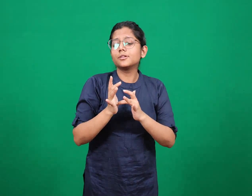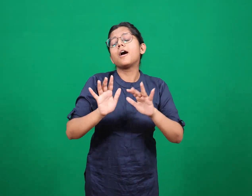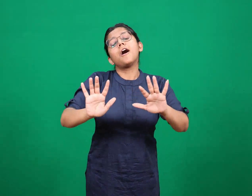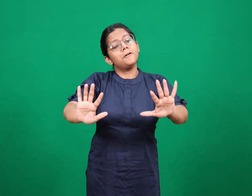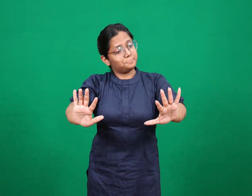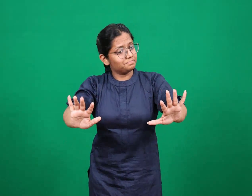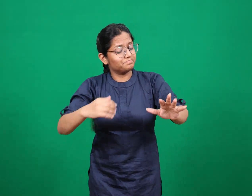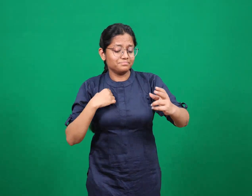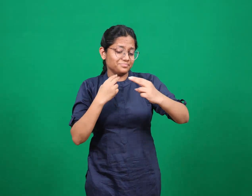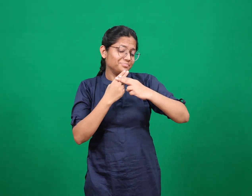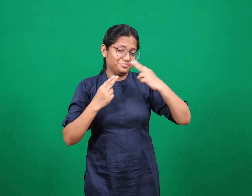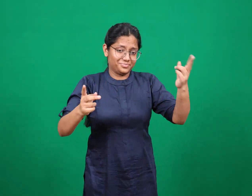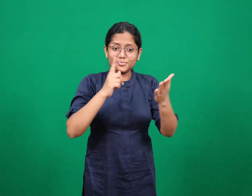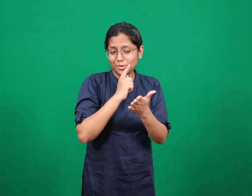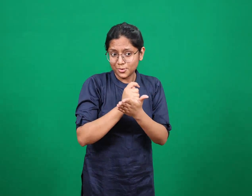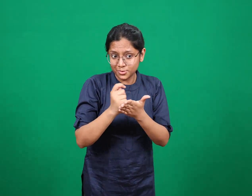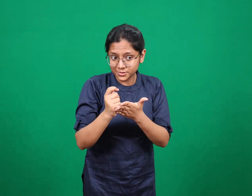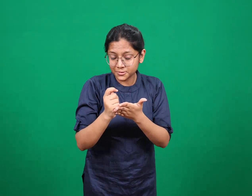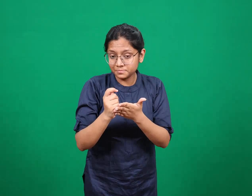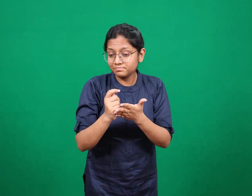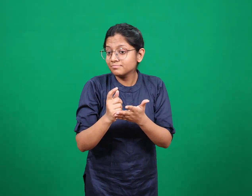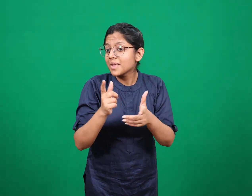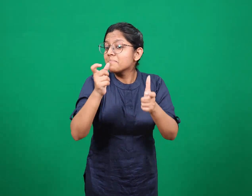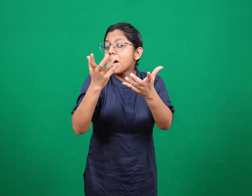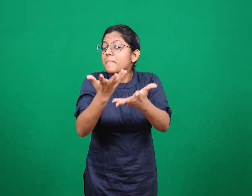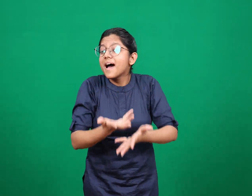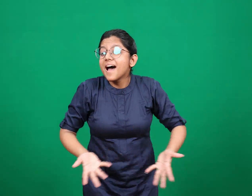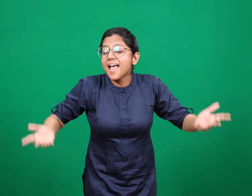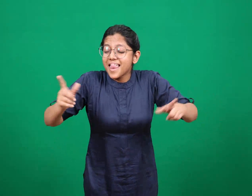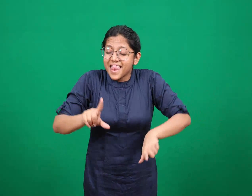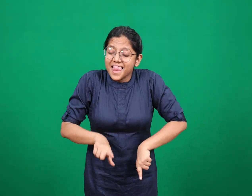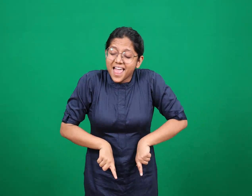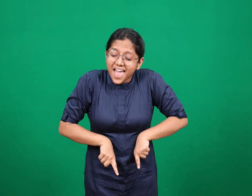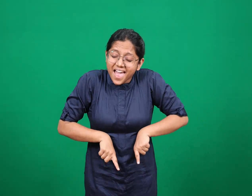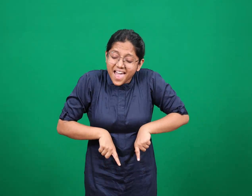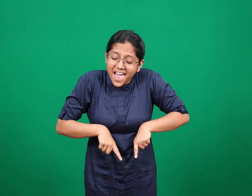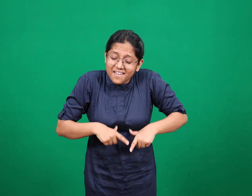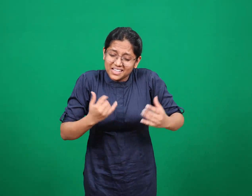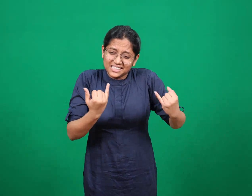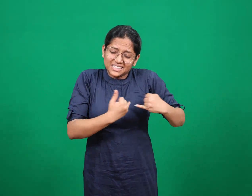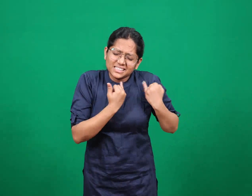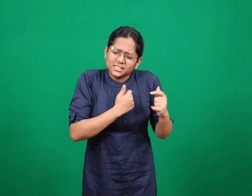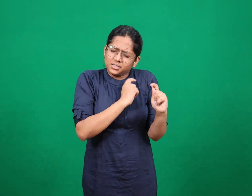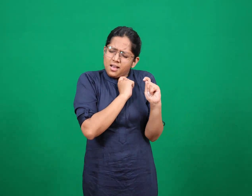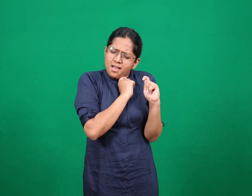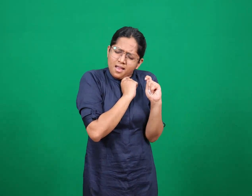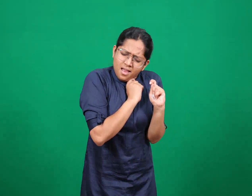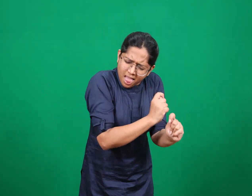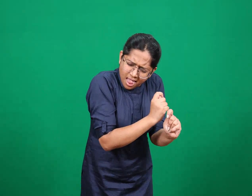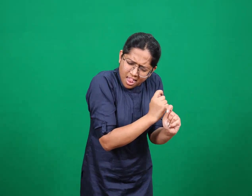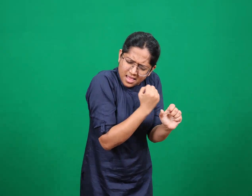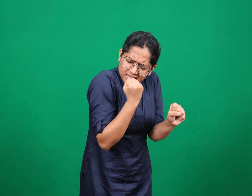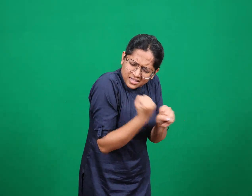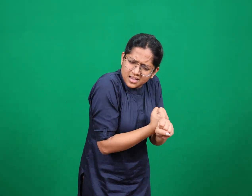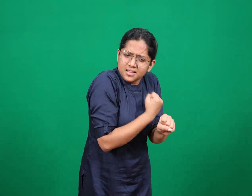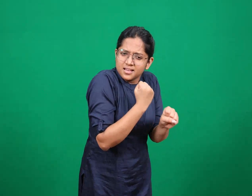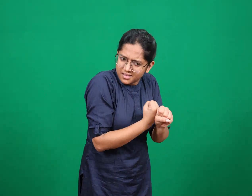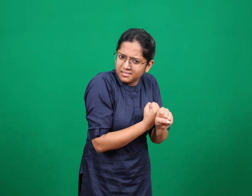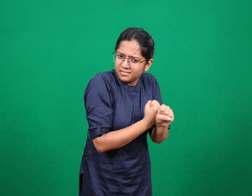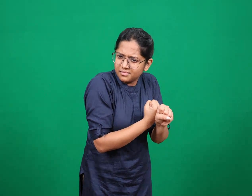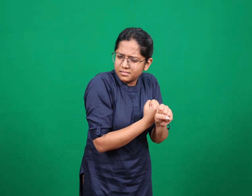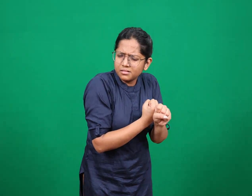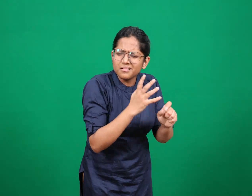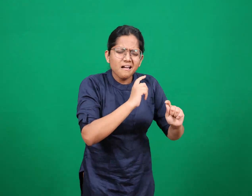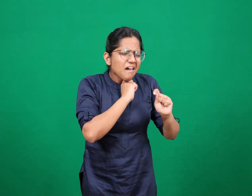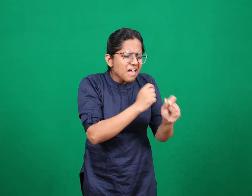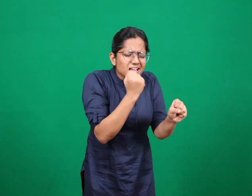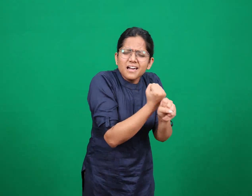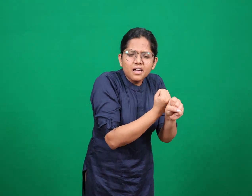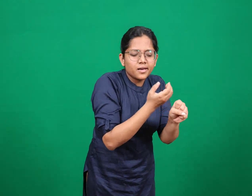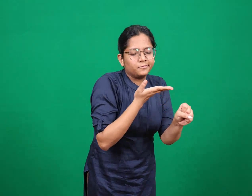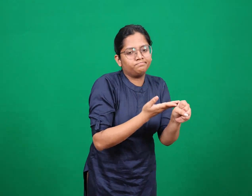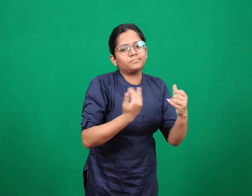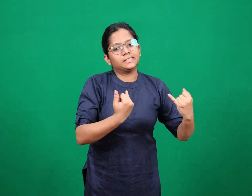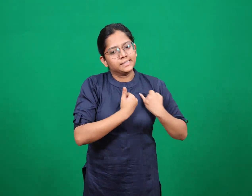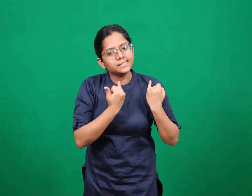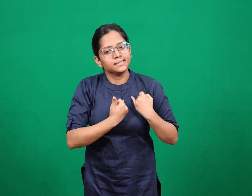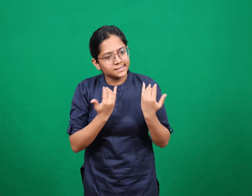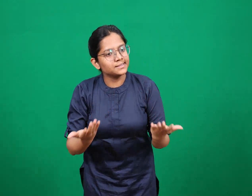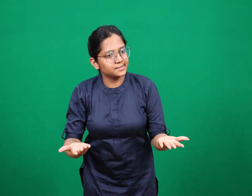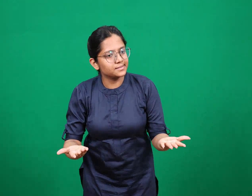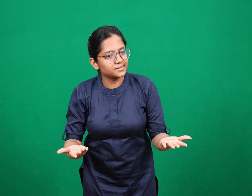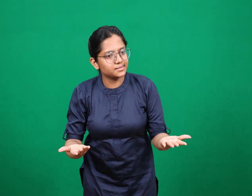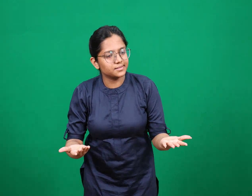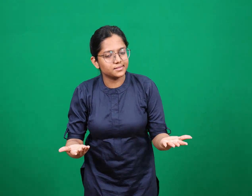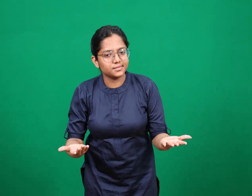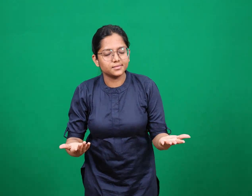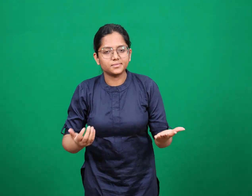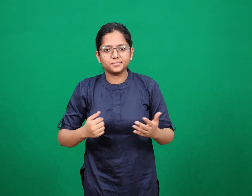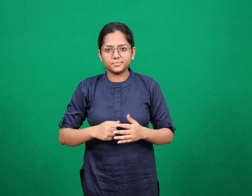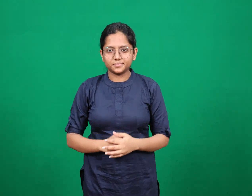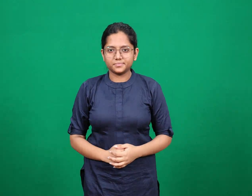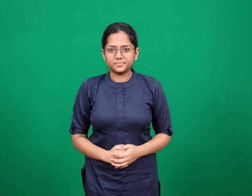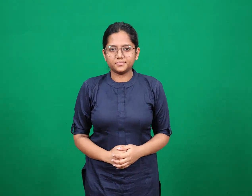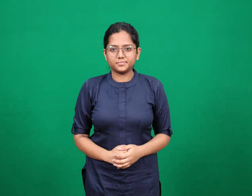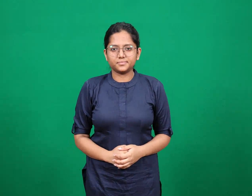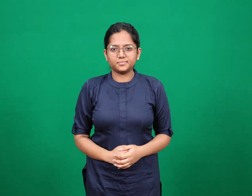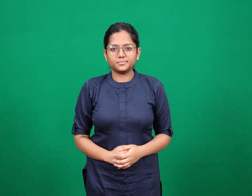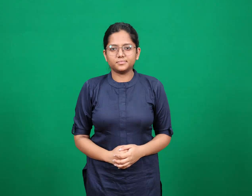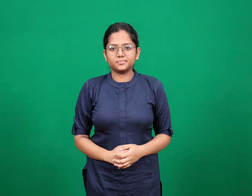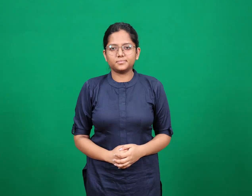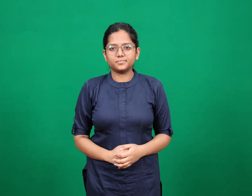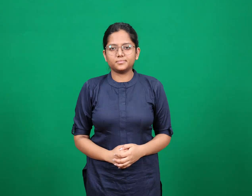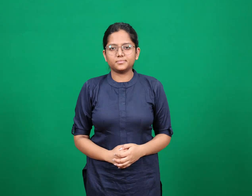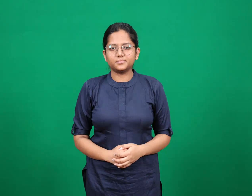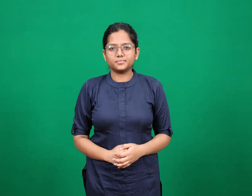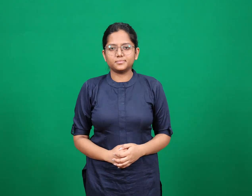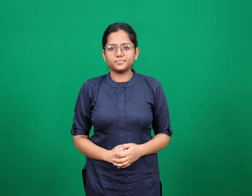Jesus replied, "Truly, truly, I tell you, everyone who sins is a slave to sin.